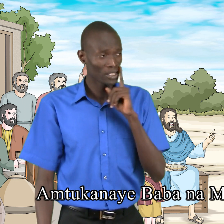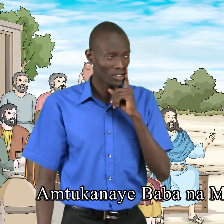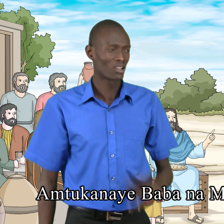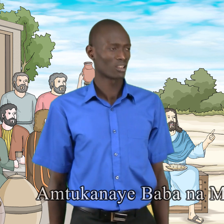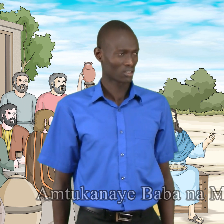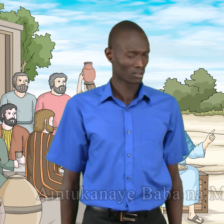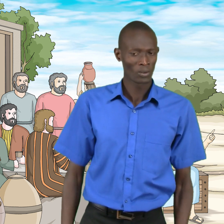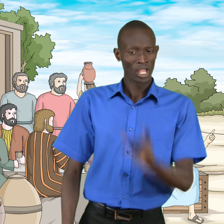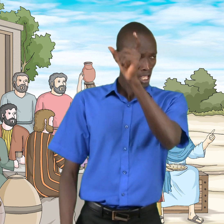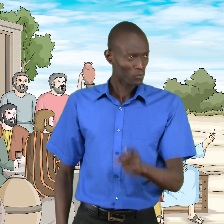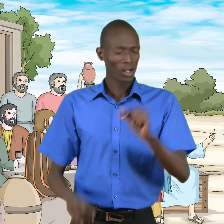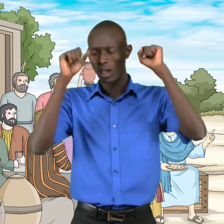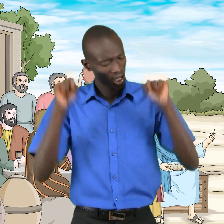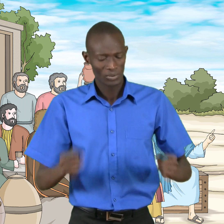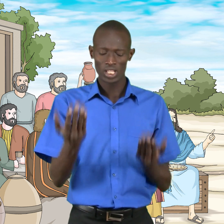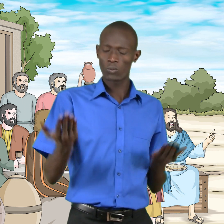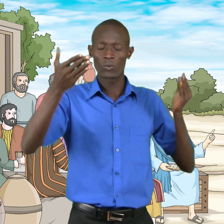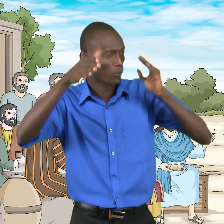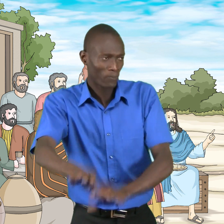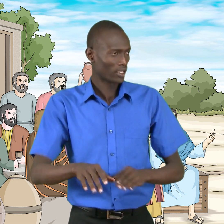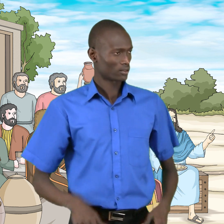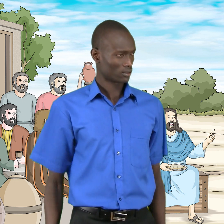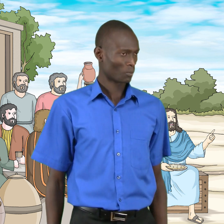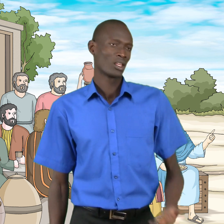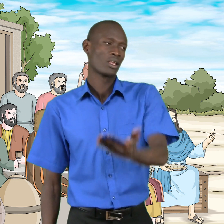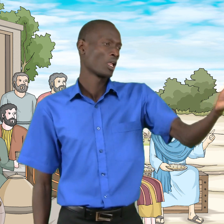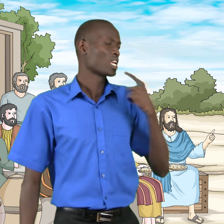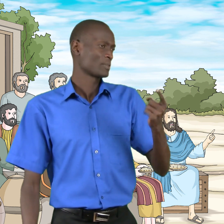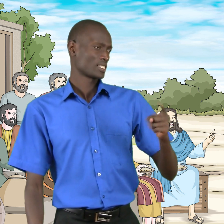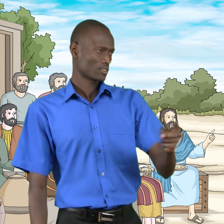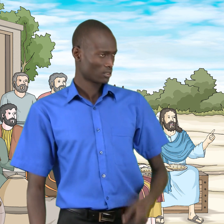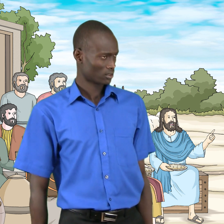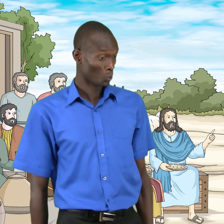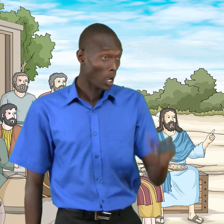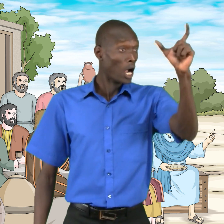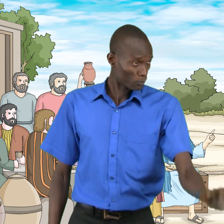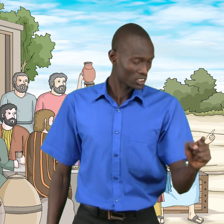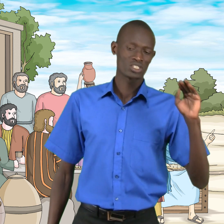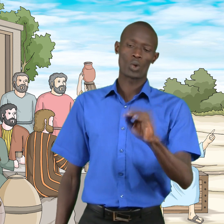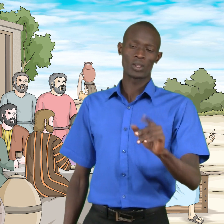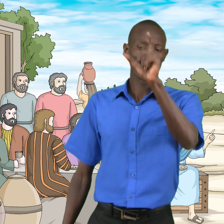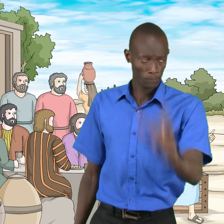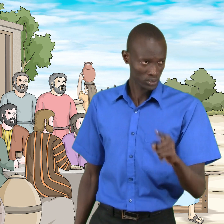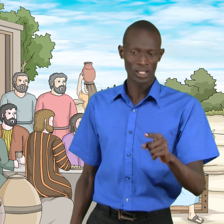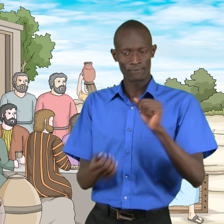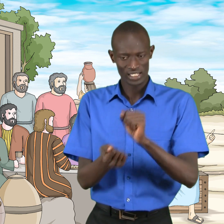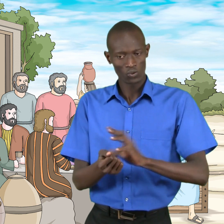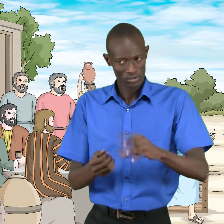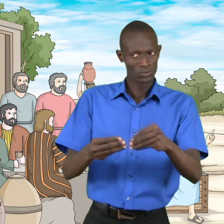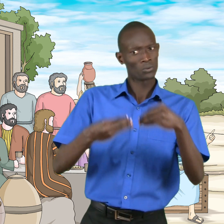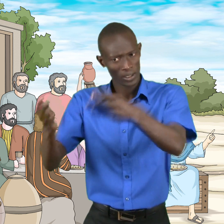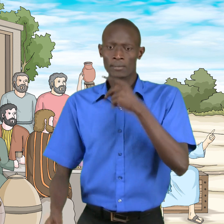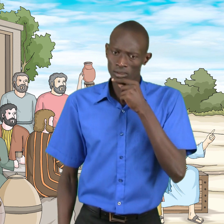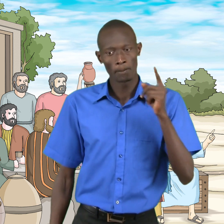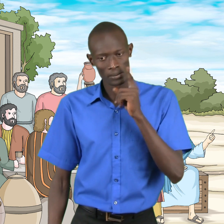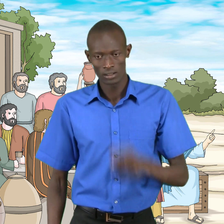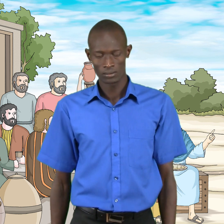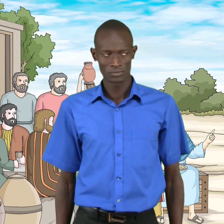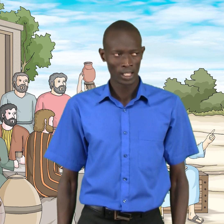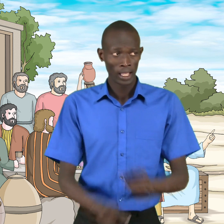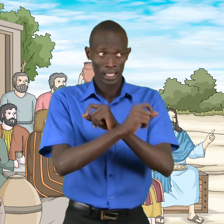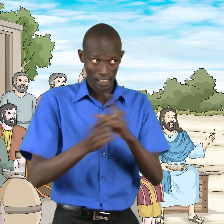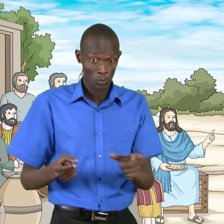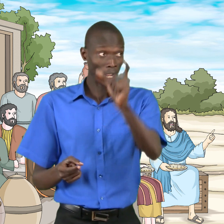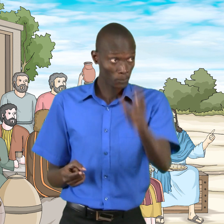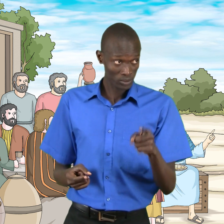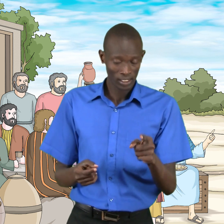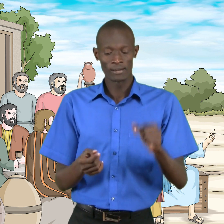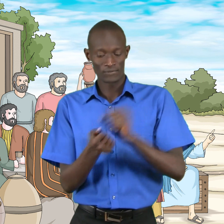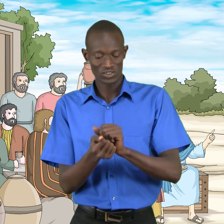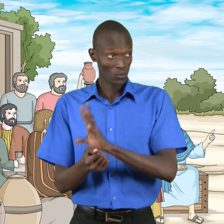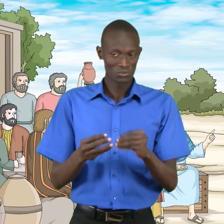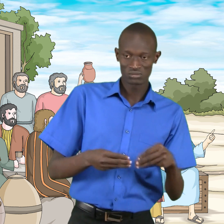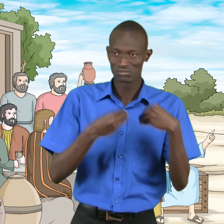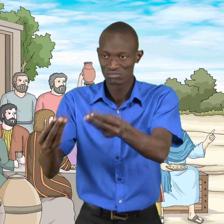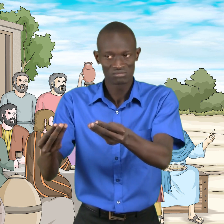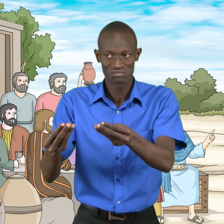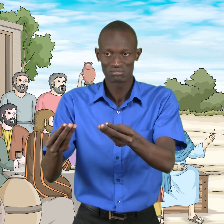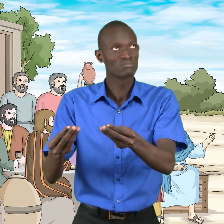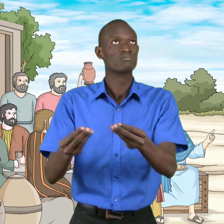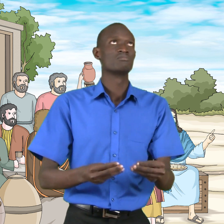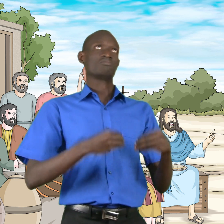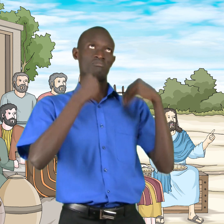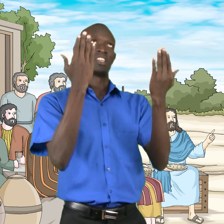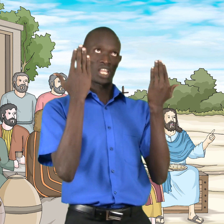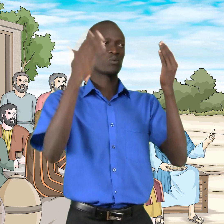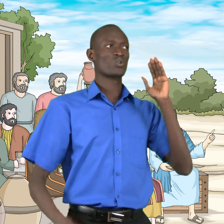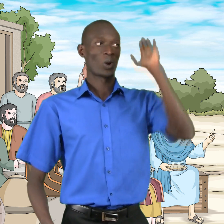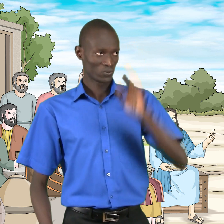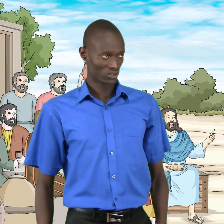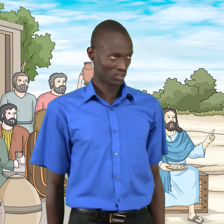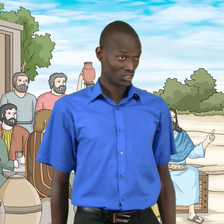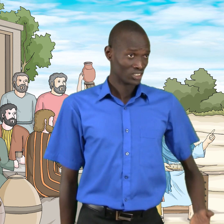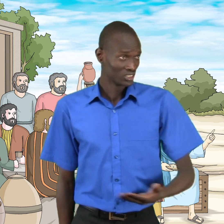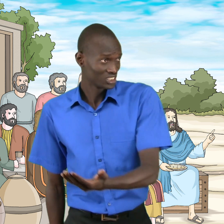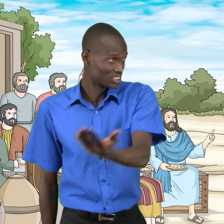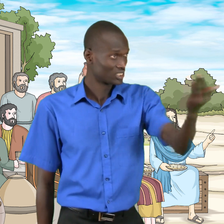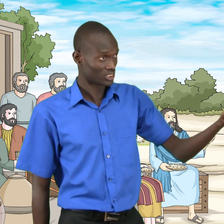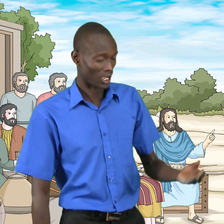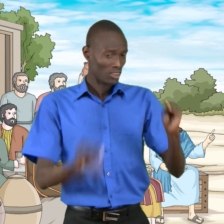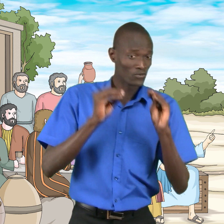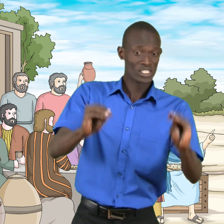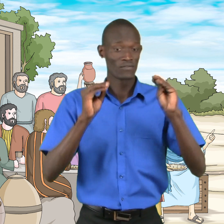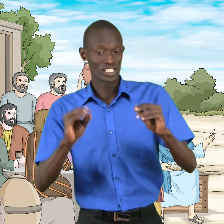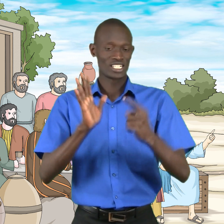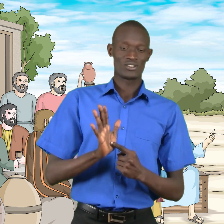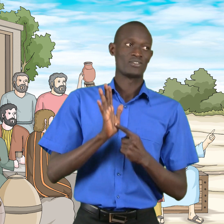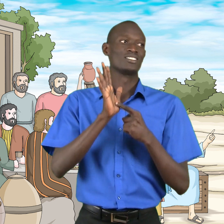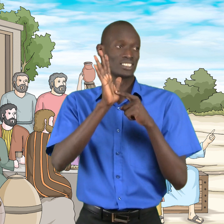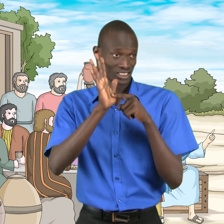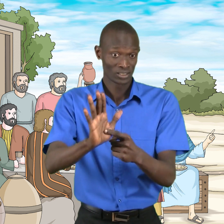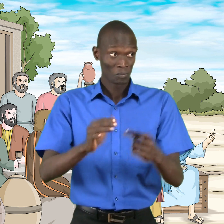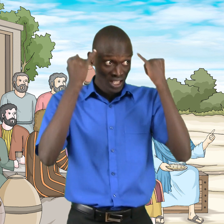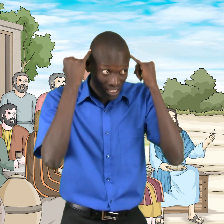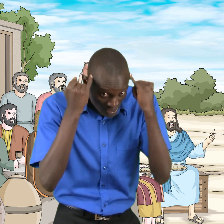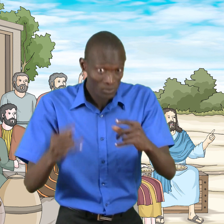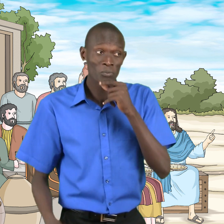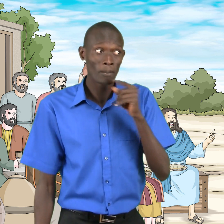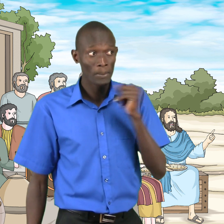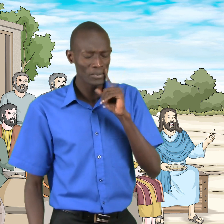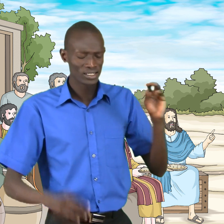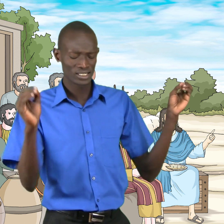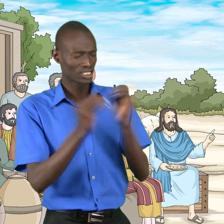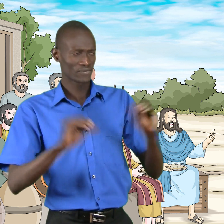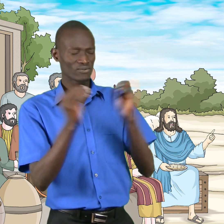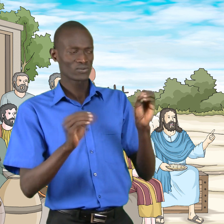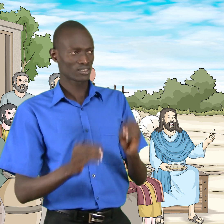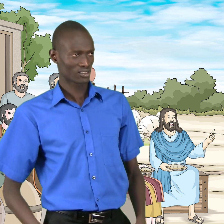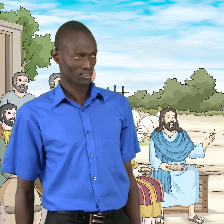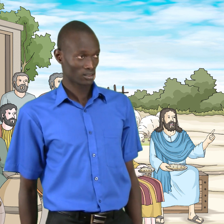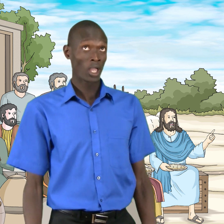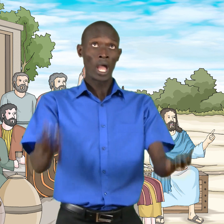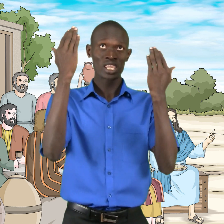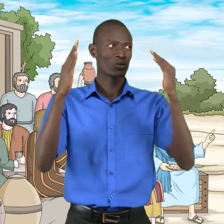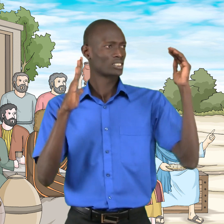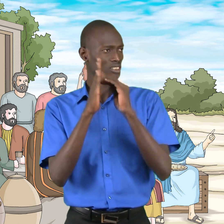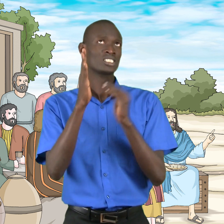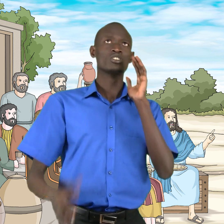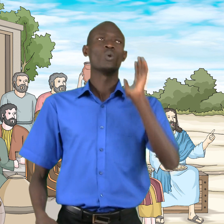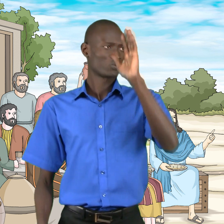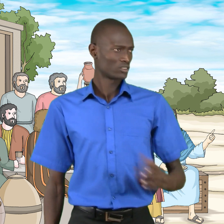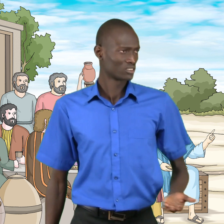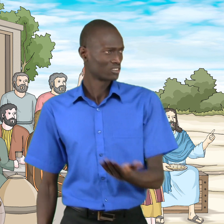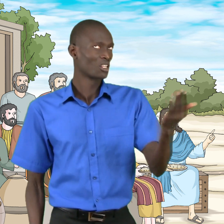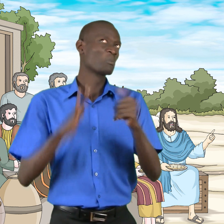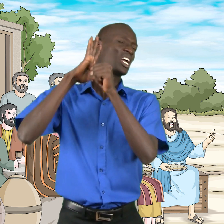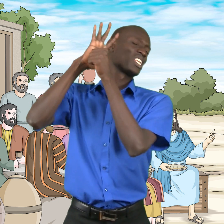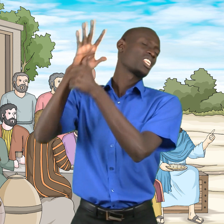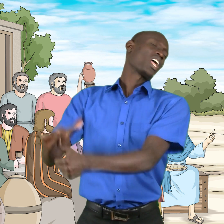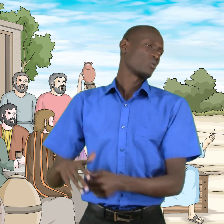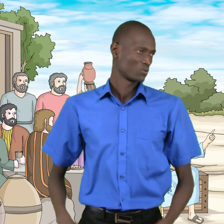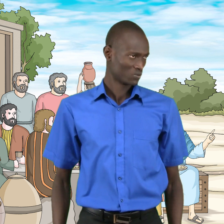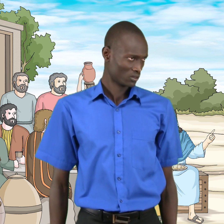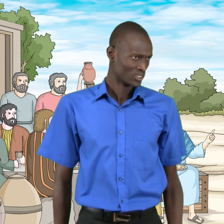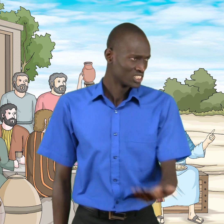But you say that if anyone says to his father or mother, ‘Whatever you would have received from me is a gift devoted to God,’ he need not honor his father or mother with it.